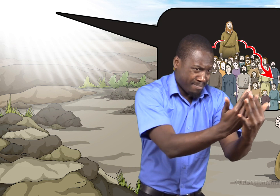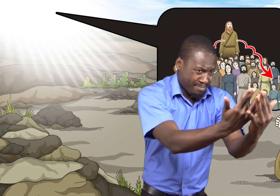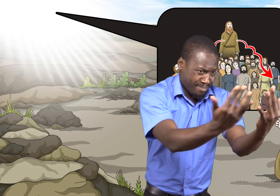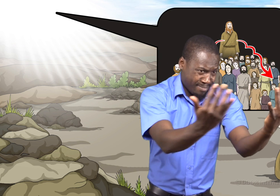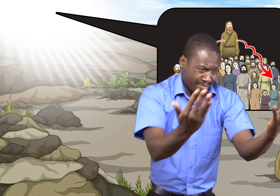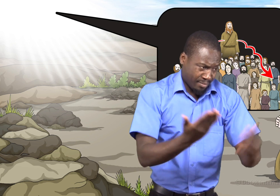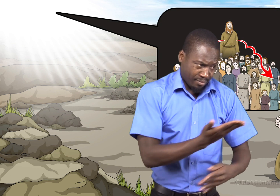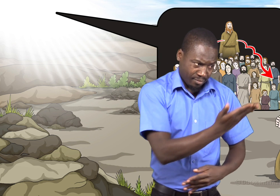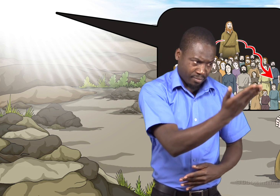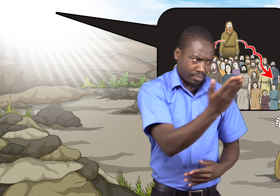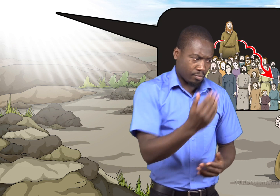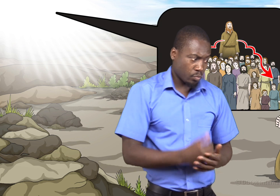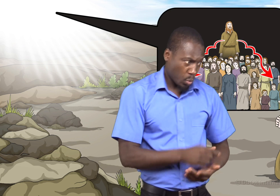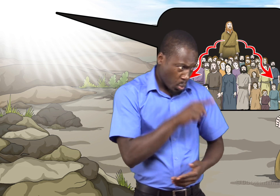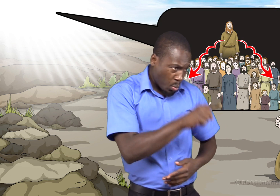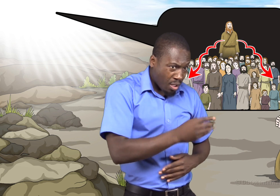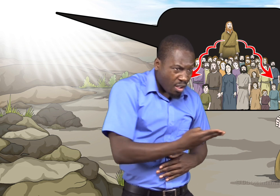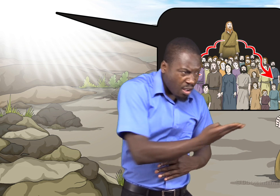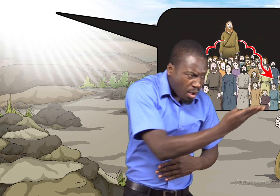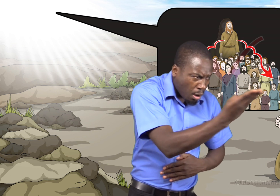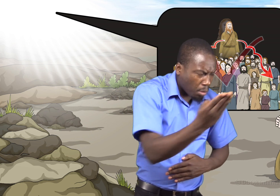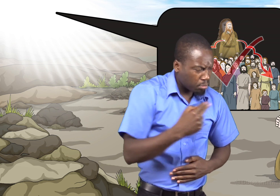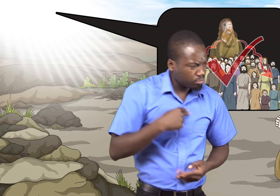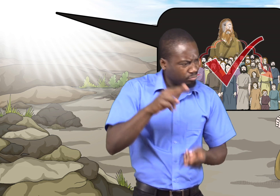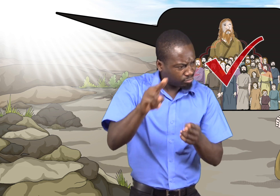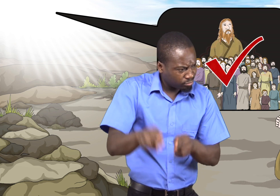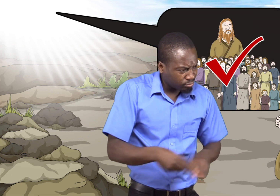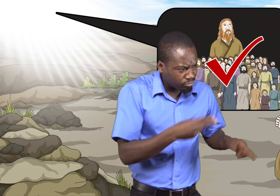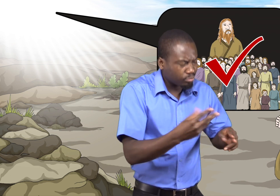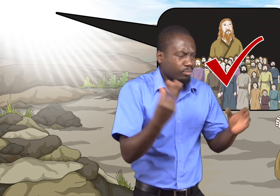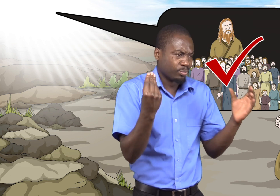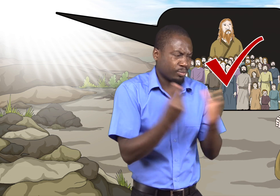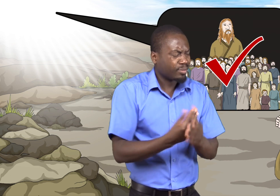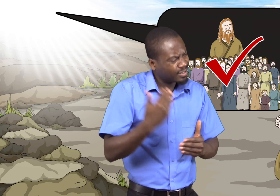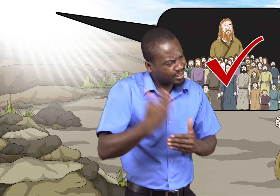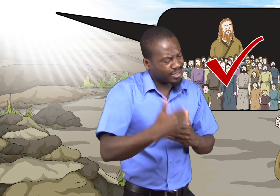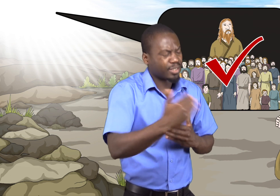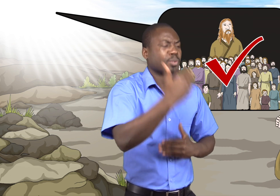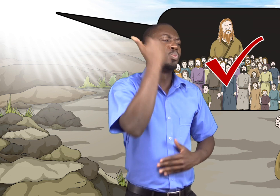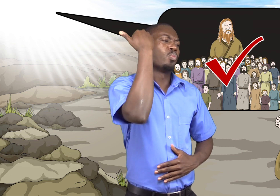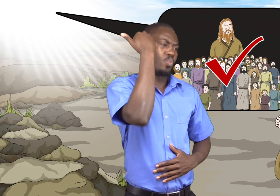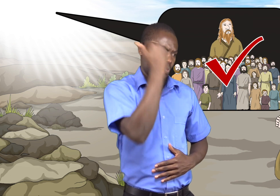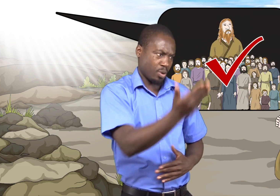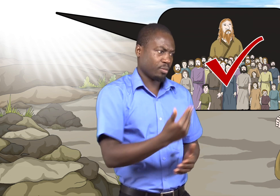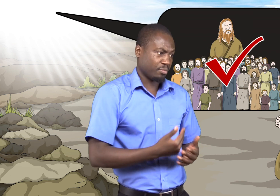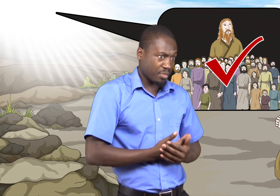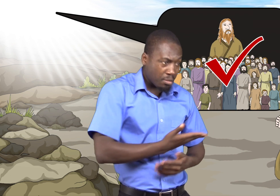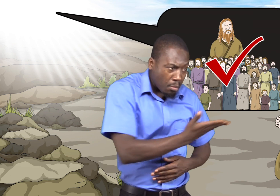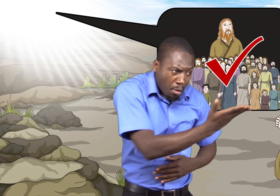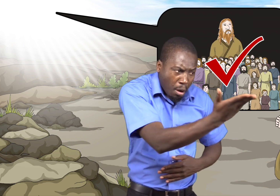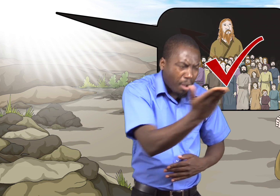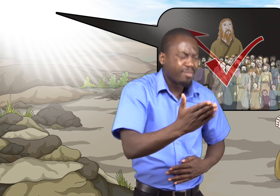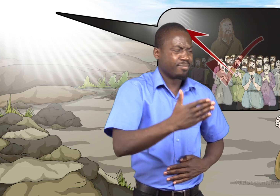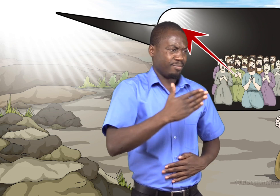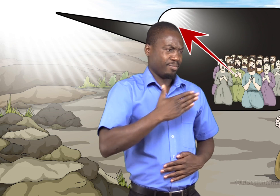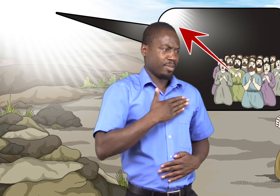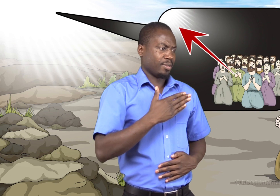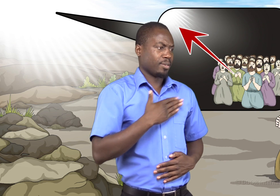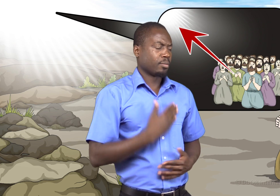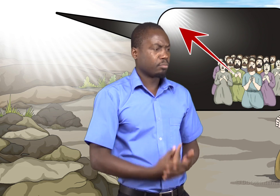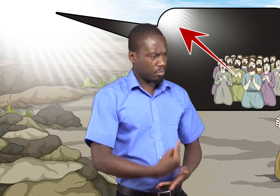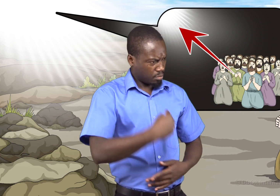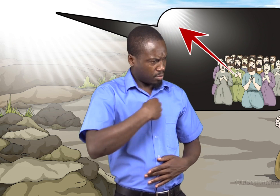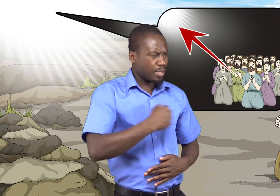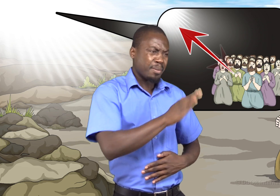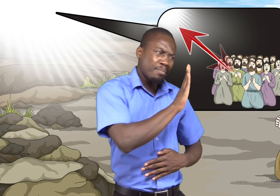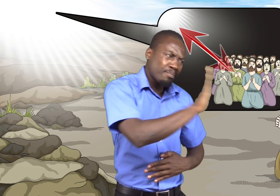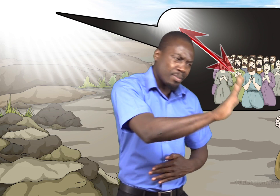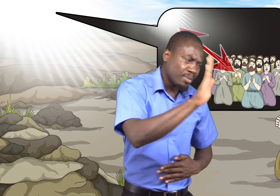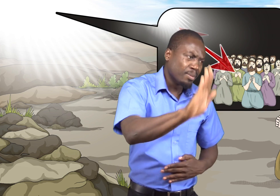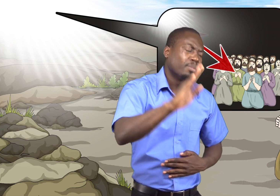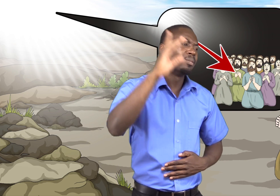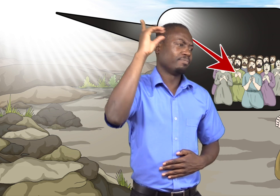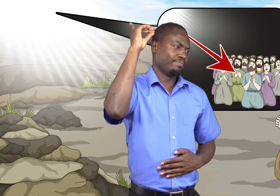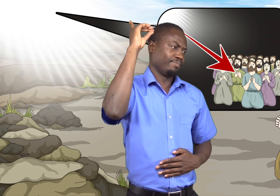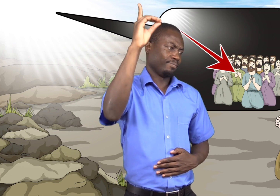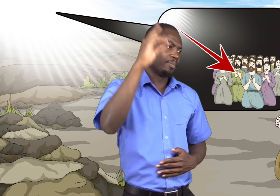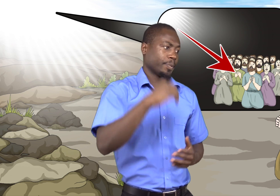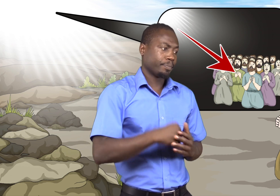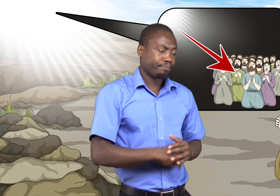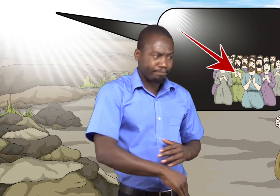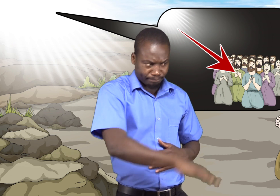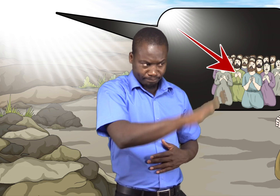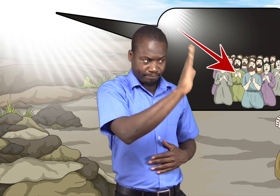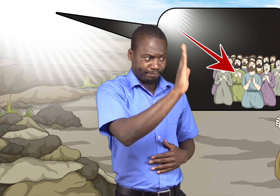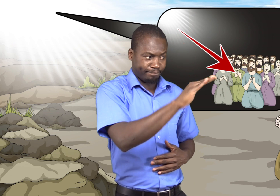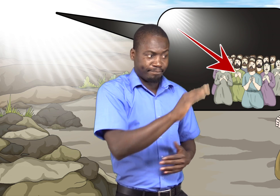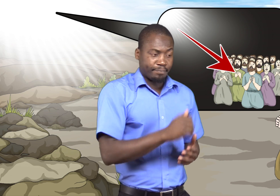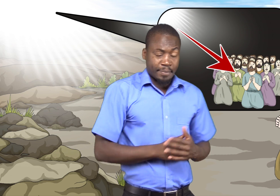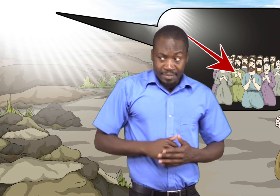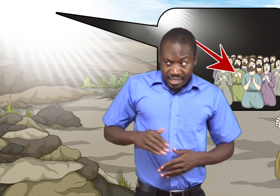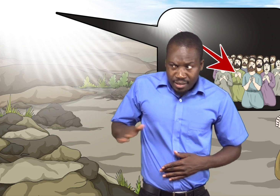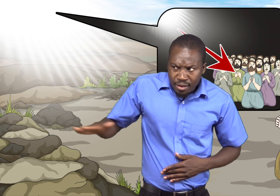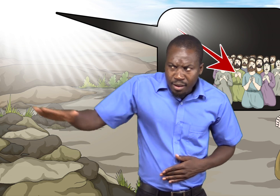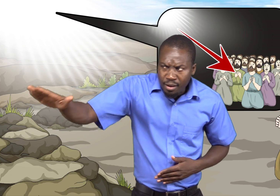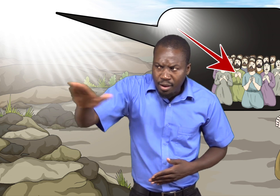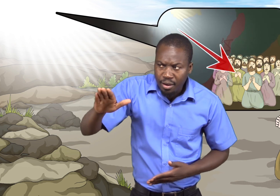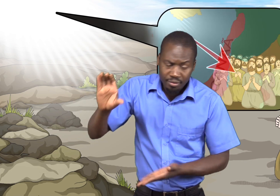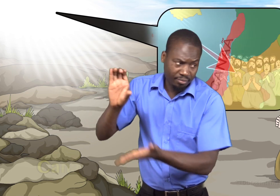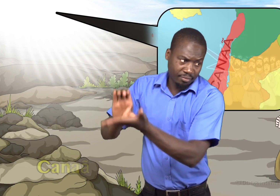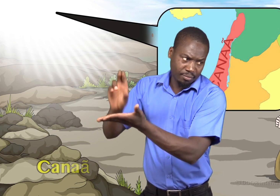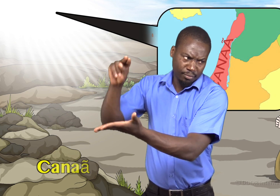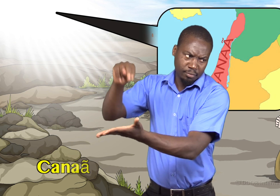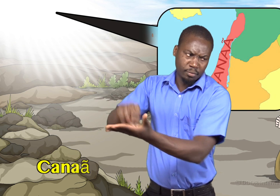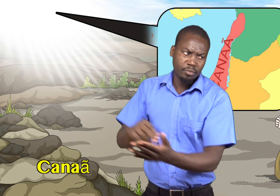I will establish My covenant as an everlasting covenant between Me and you and your descendants after you, to be your God and the God of your descendants after you.